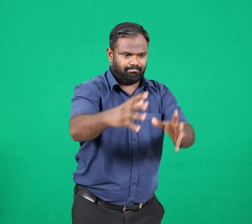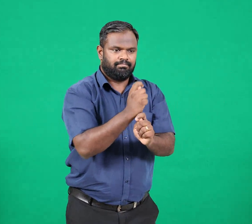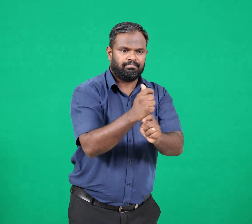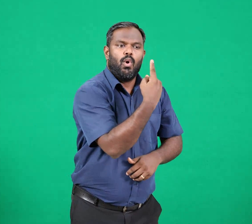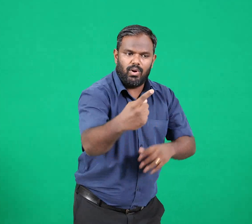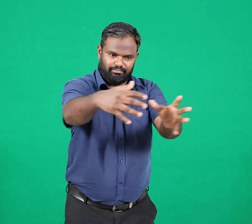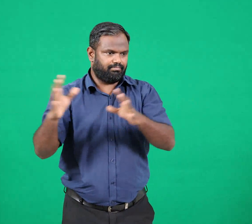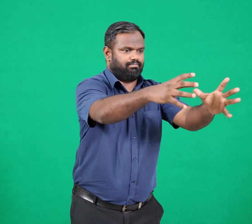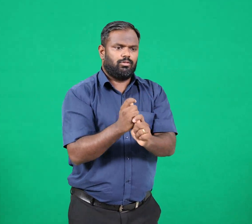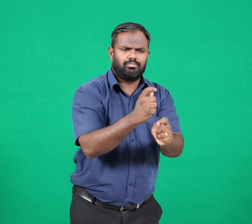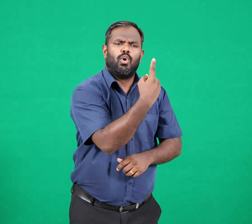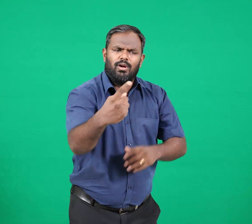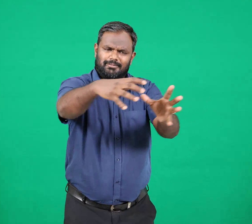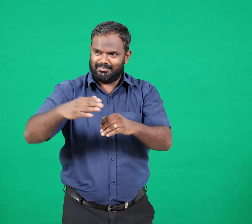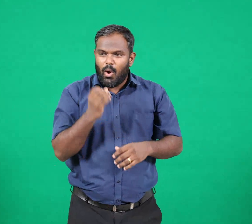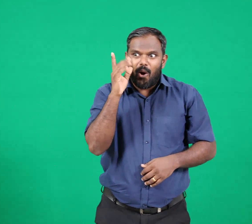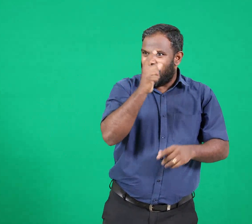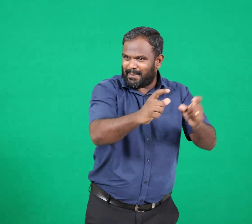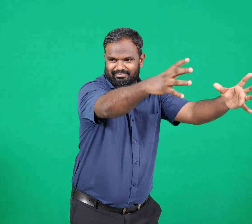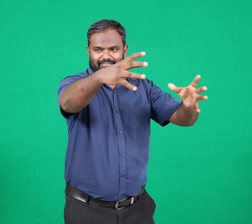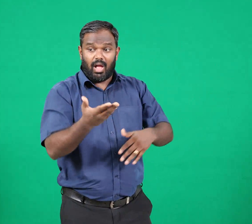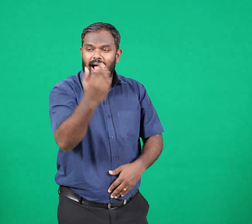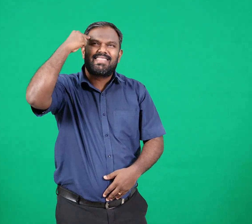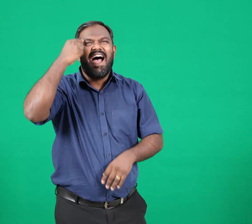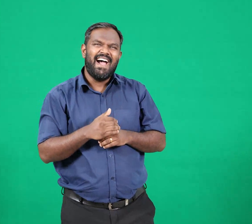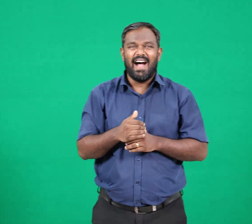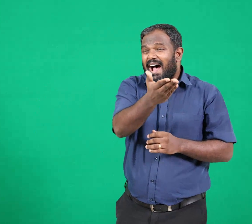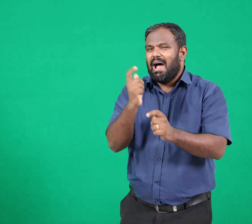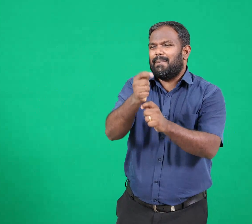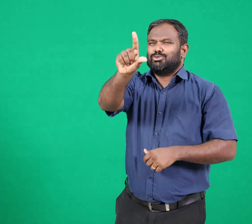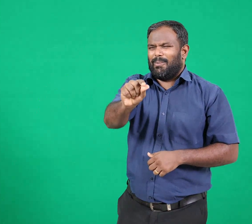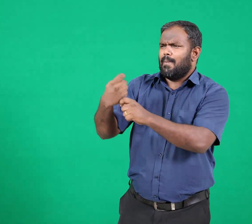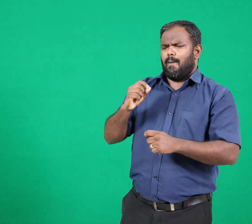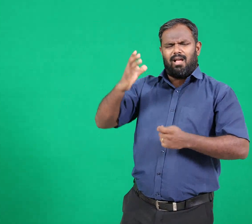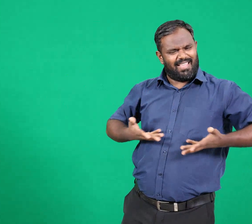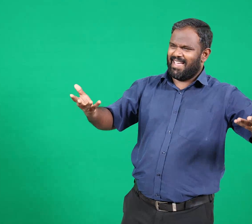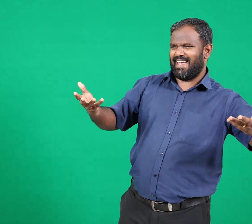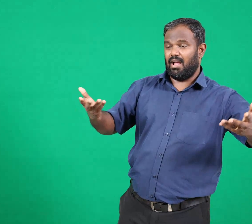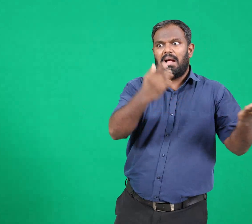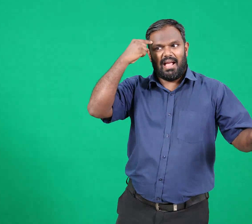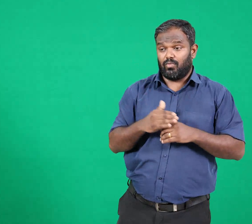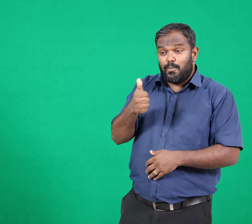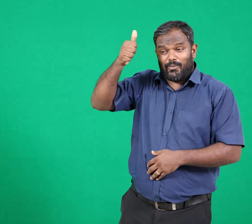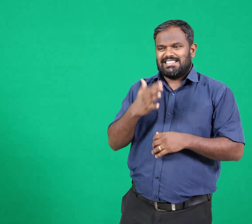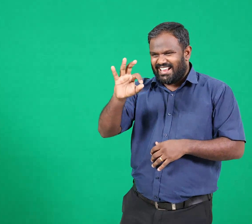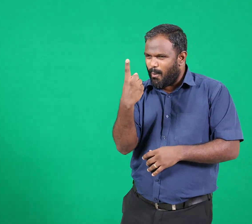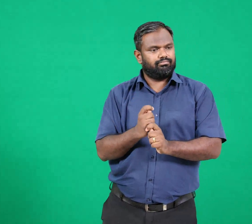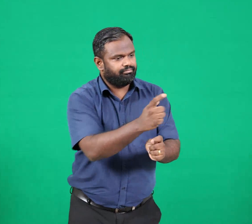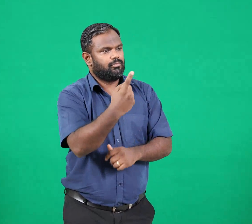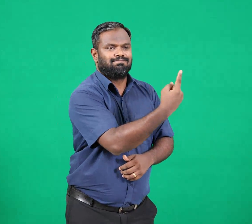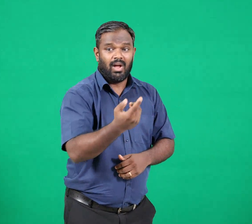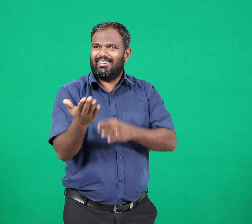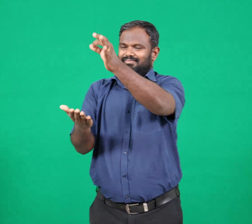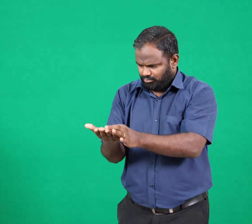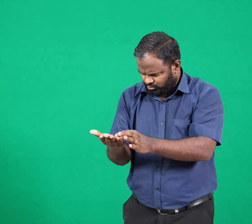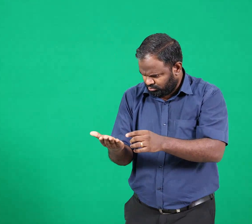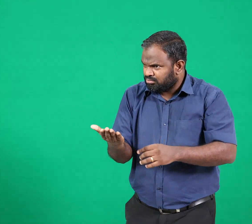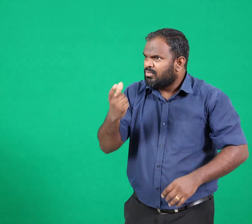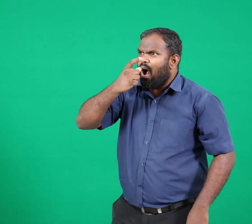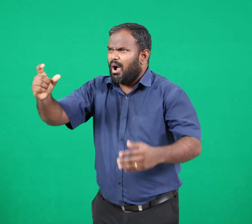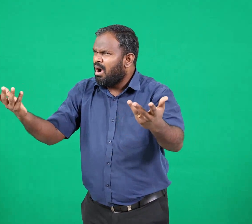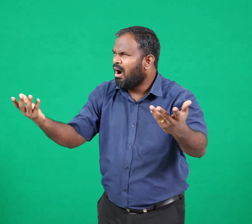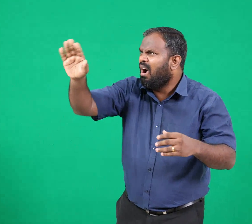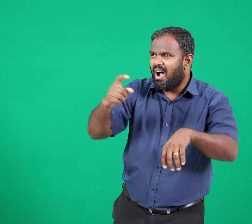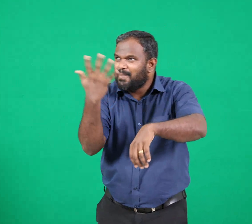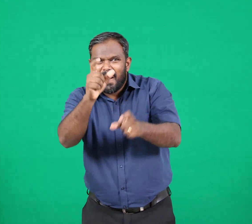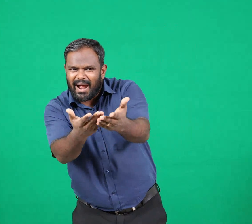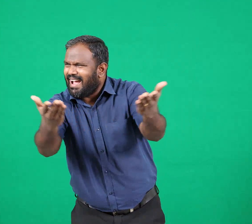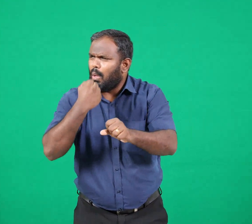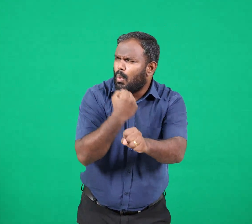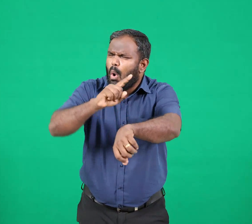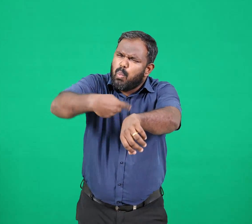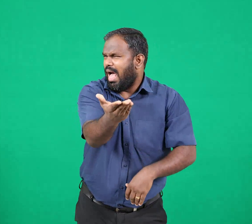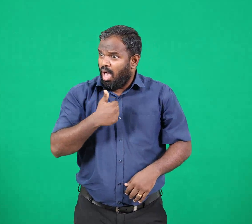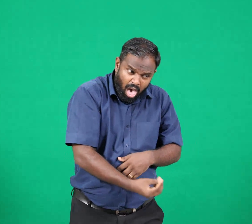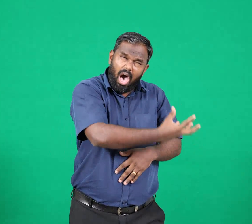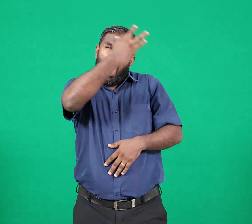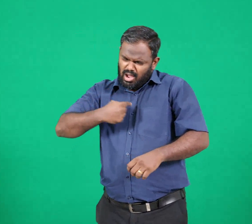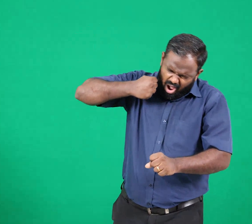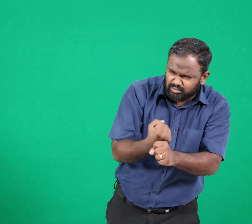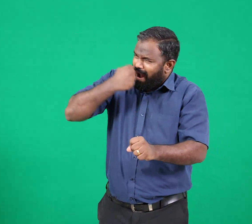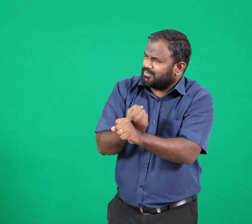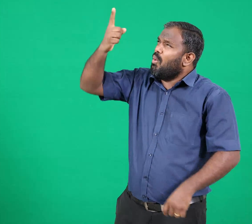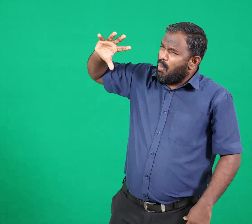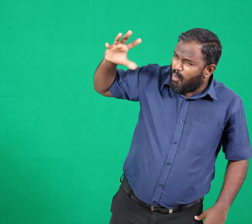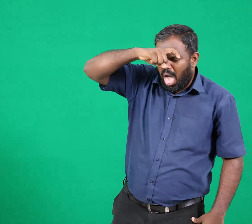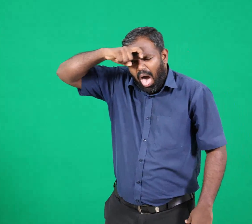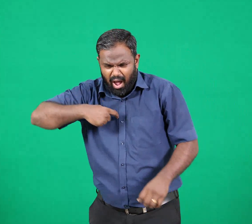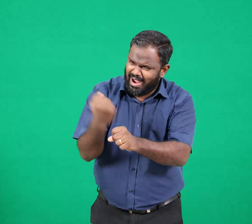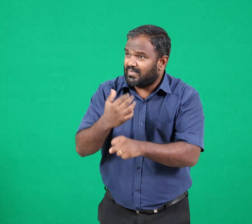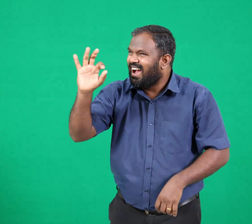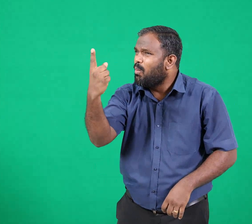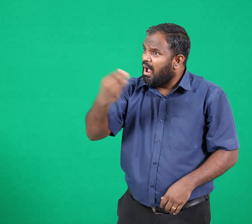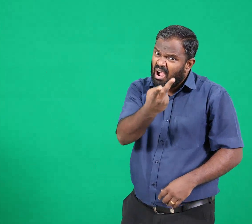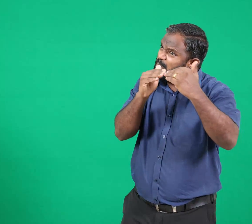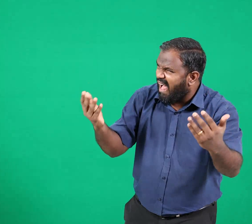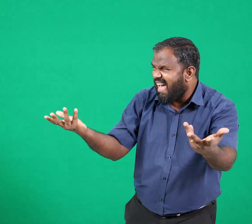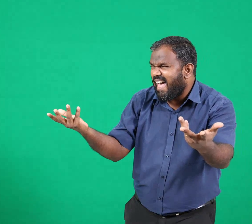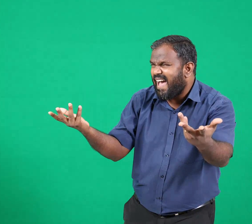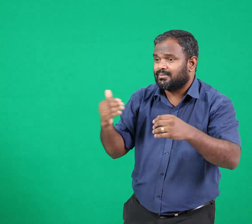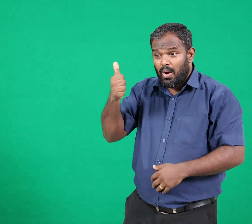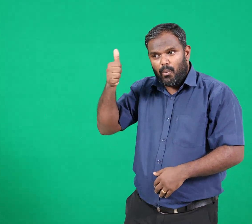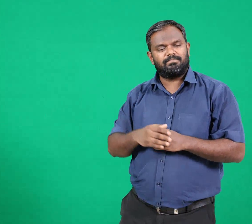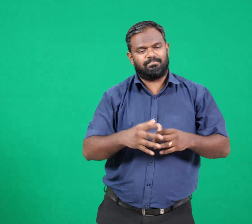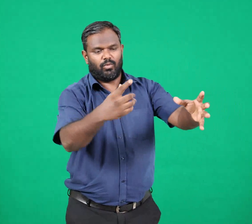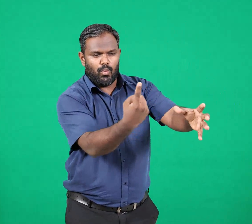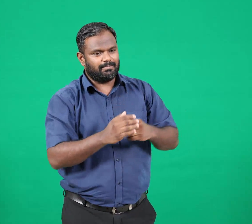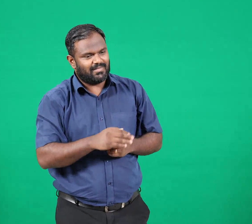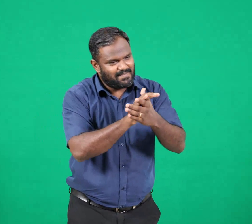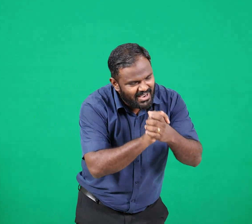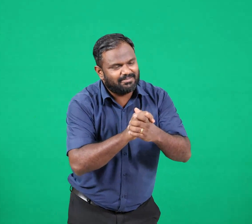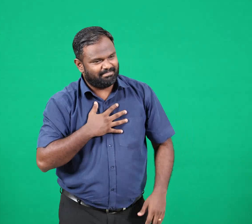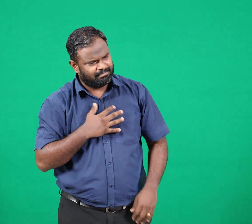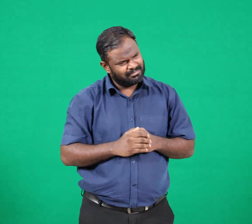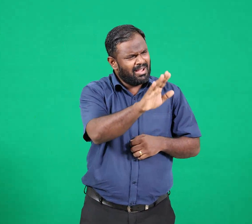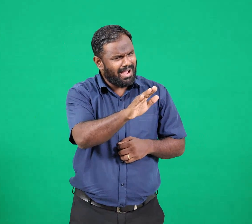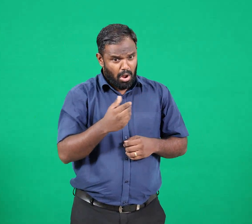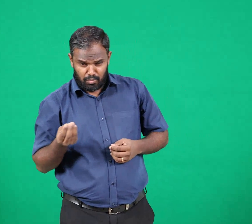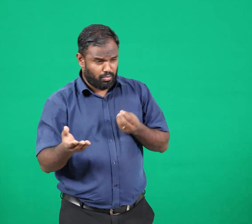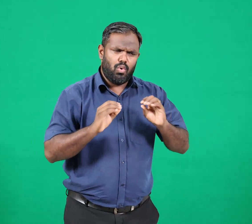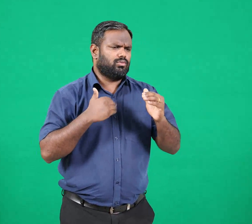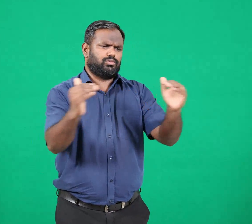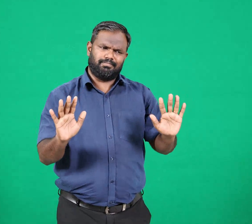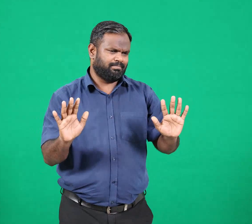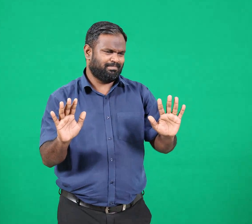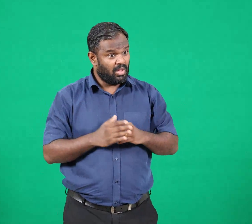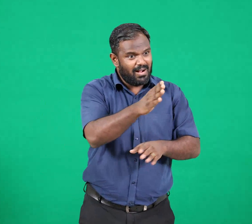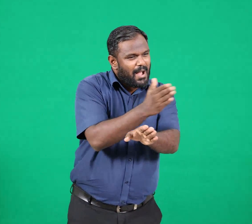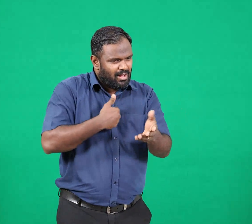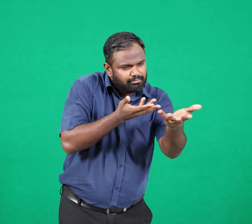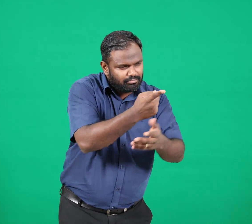' These men who were hired last worked only one hour,' they said, ' and you have made them equal to us who have borne the burden and the scorching heat of the day.' But he answered one of them, ' Friend, I am not being unfair to you.